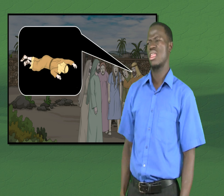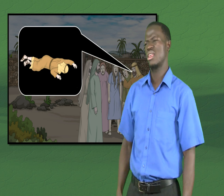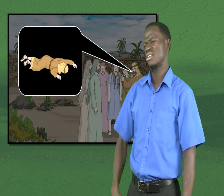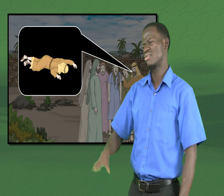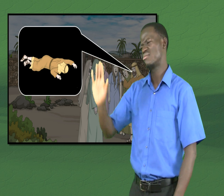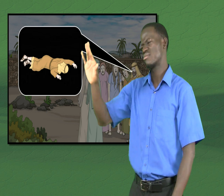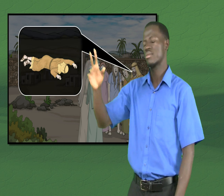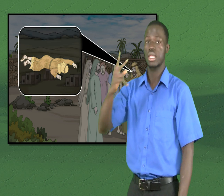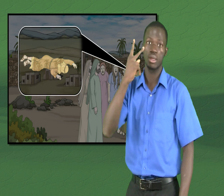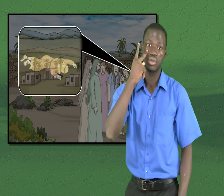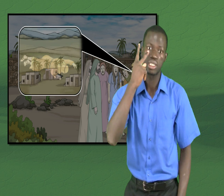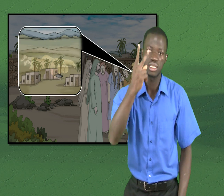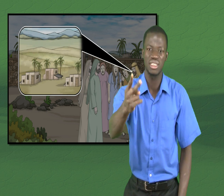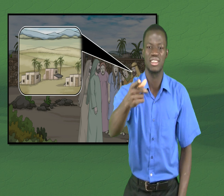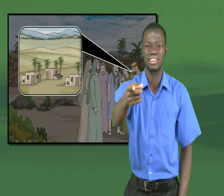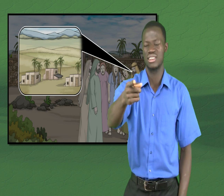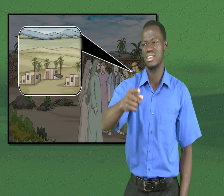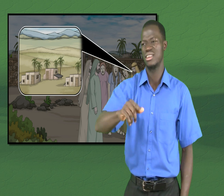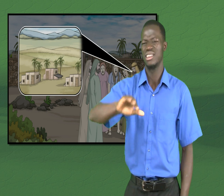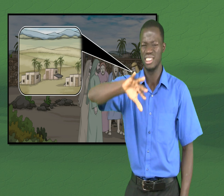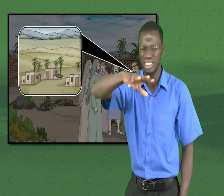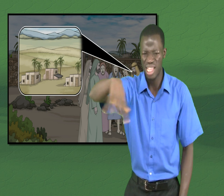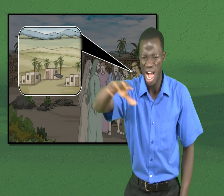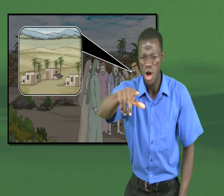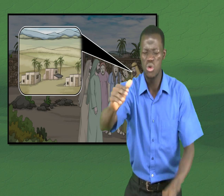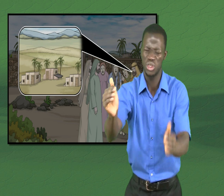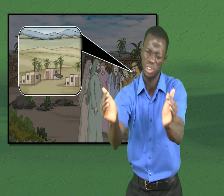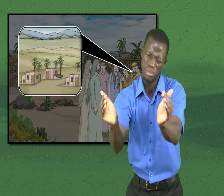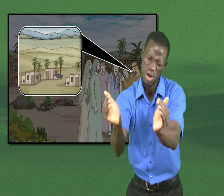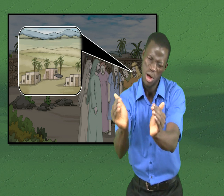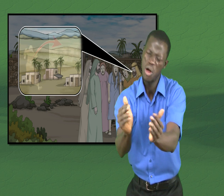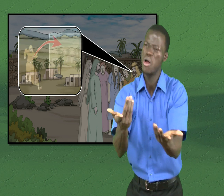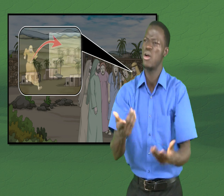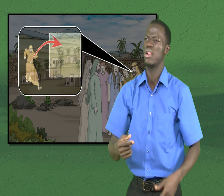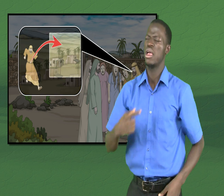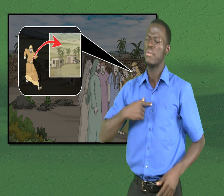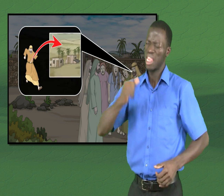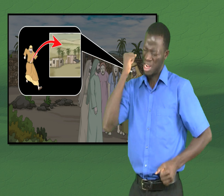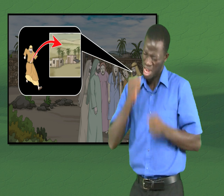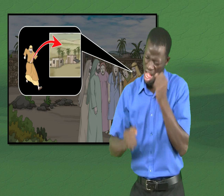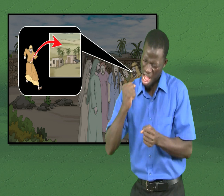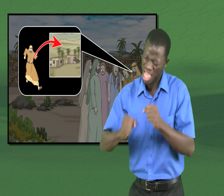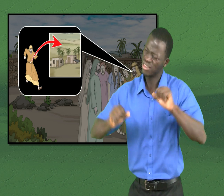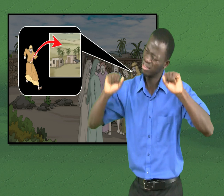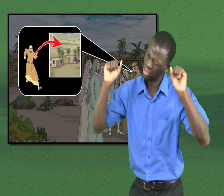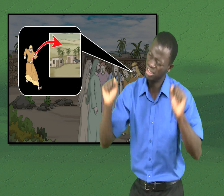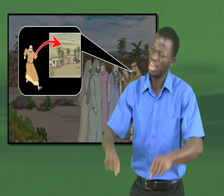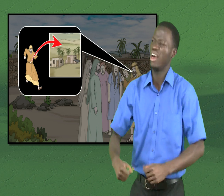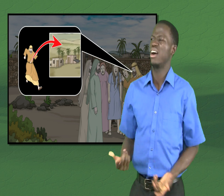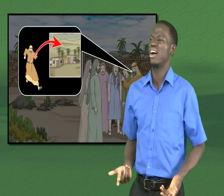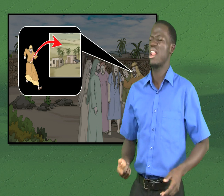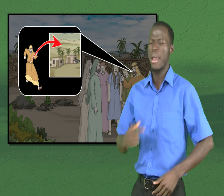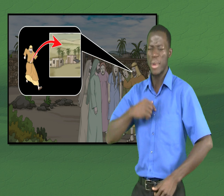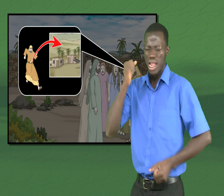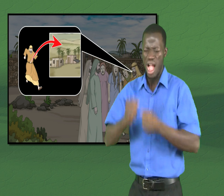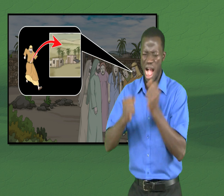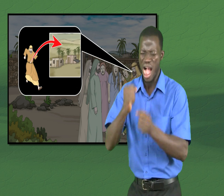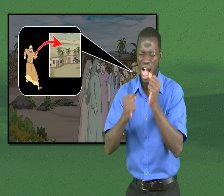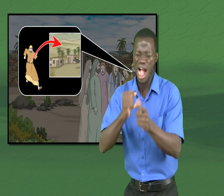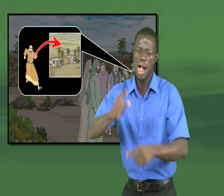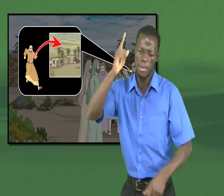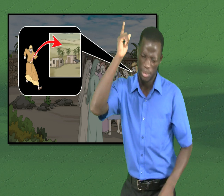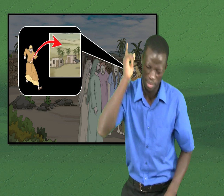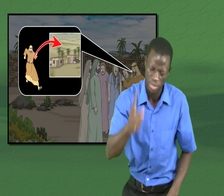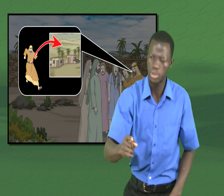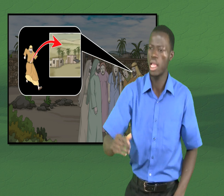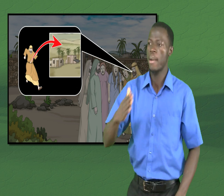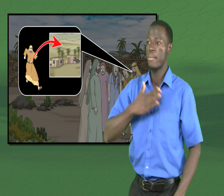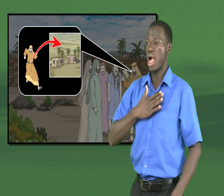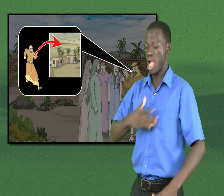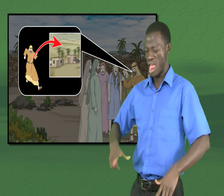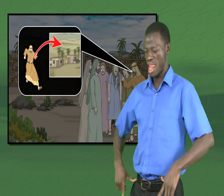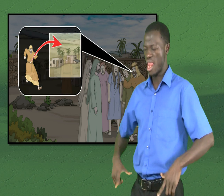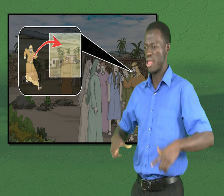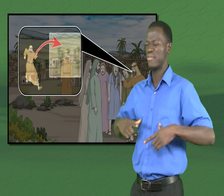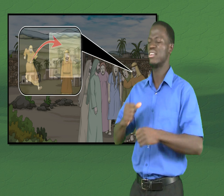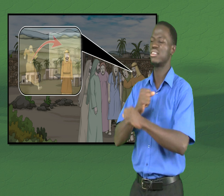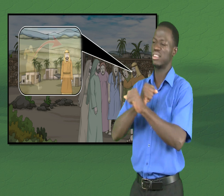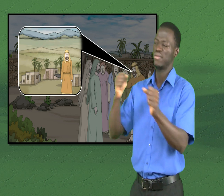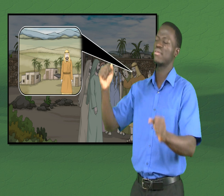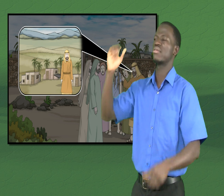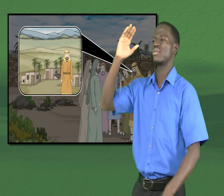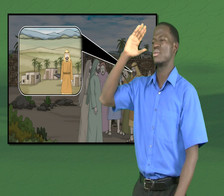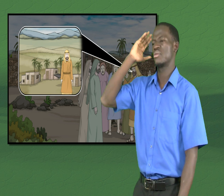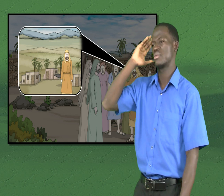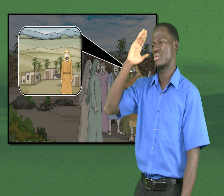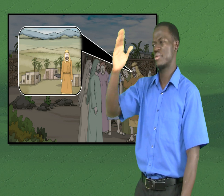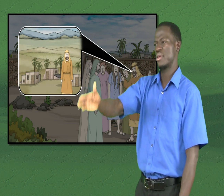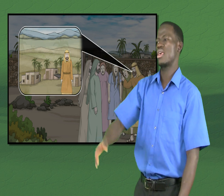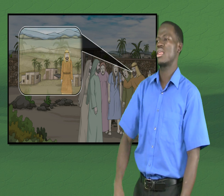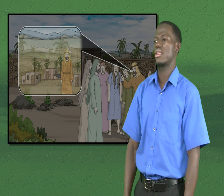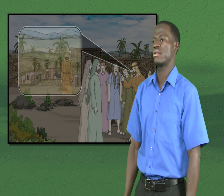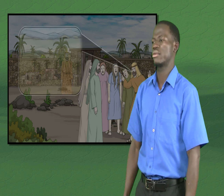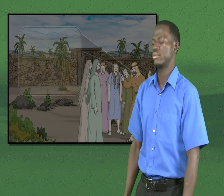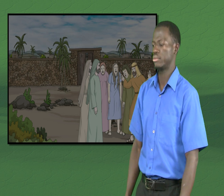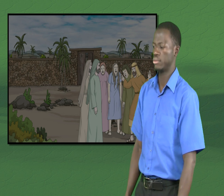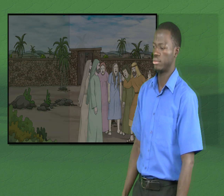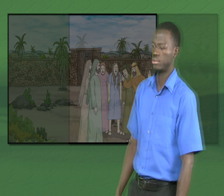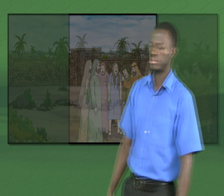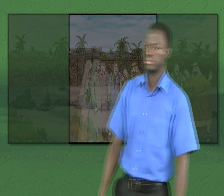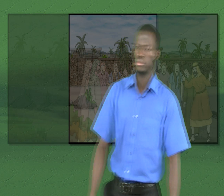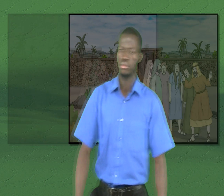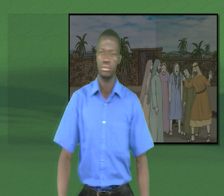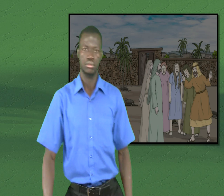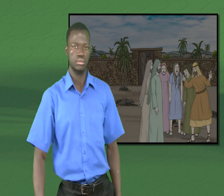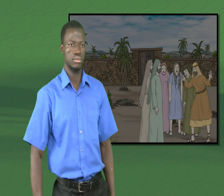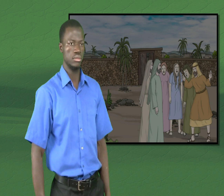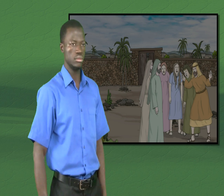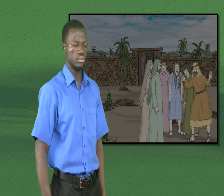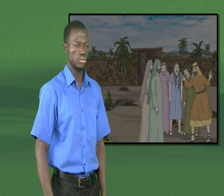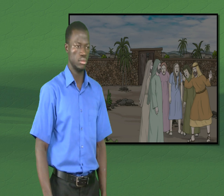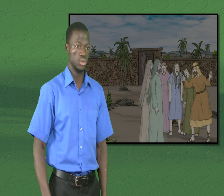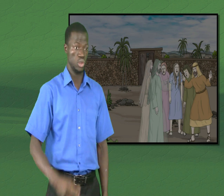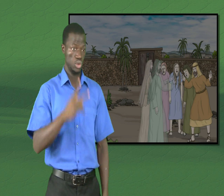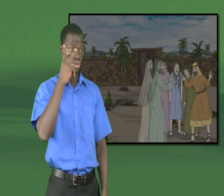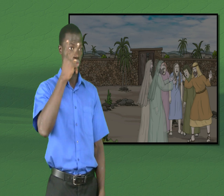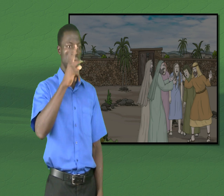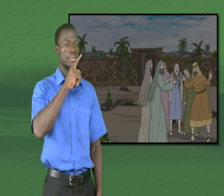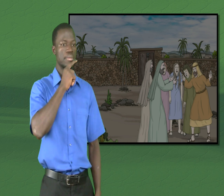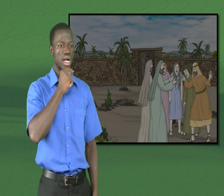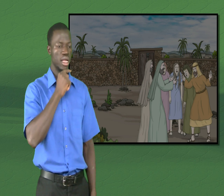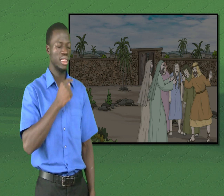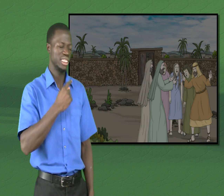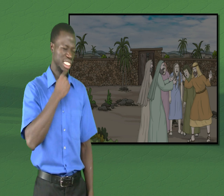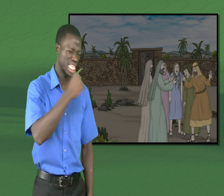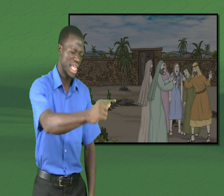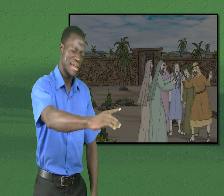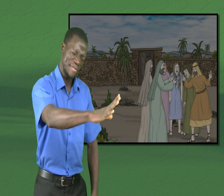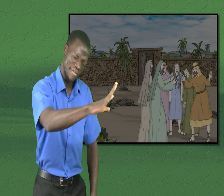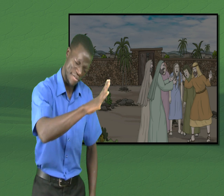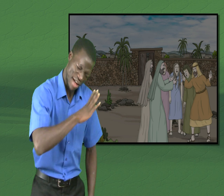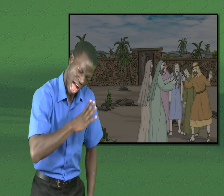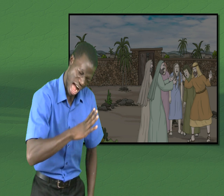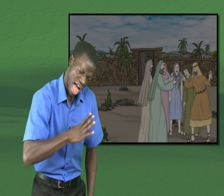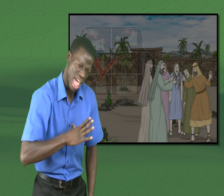Look, there is a town nearby where I can flee, and it is a small place. Please let me flee there—is it not a small place? Then my life will be saved.”